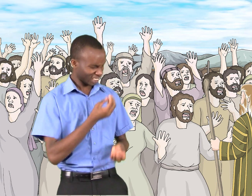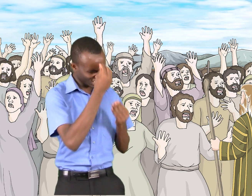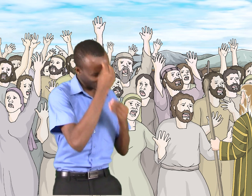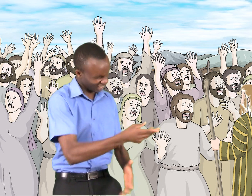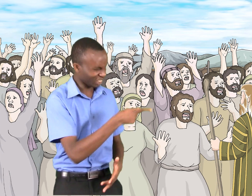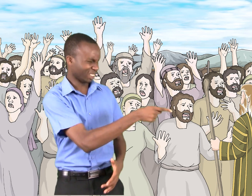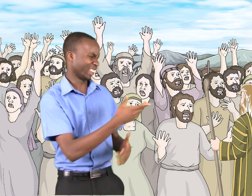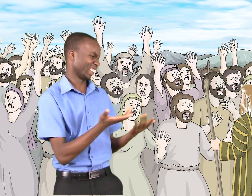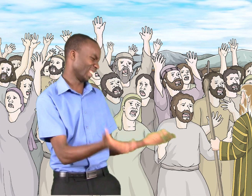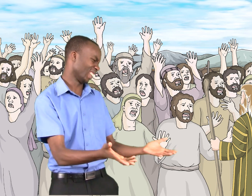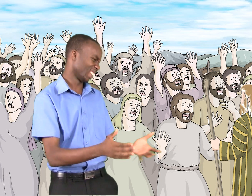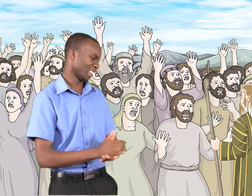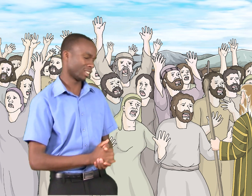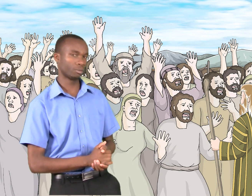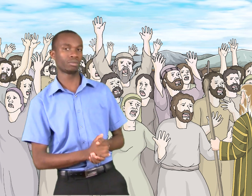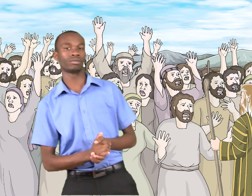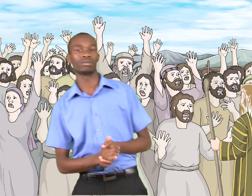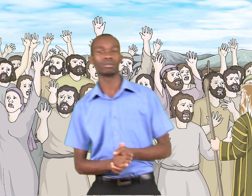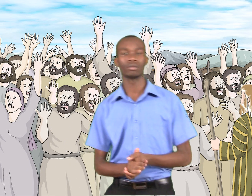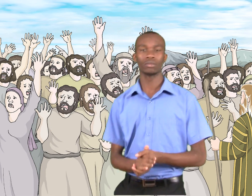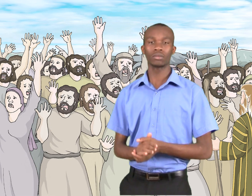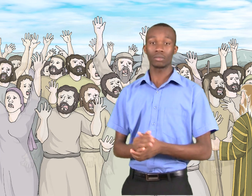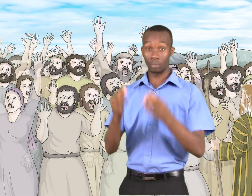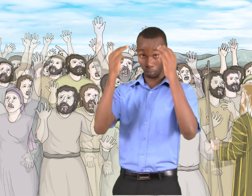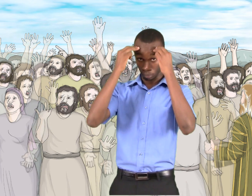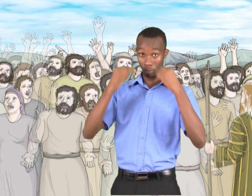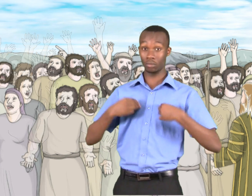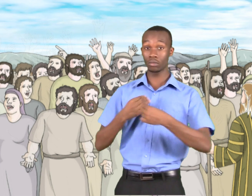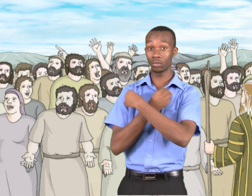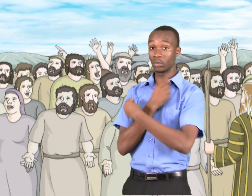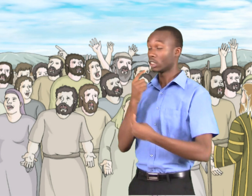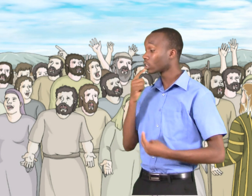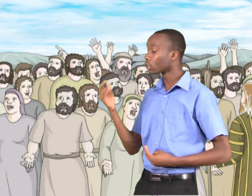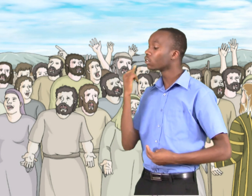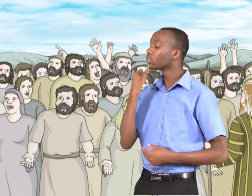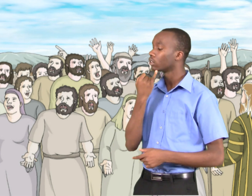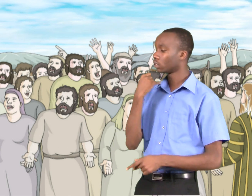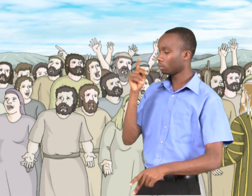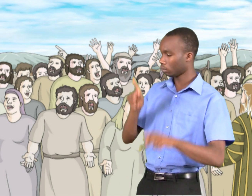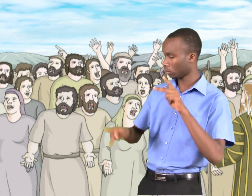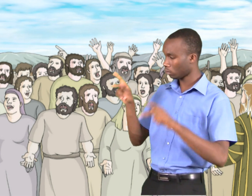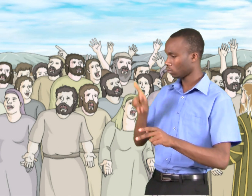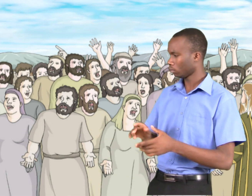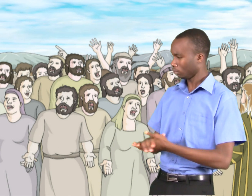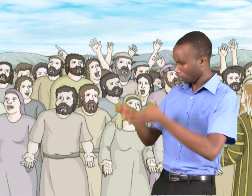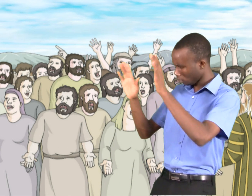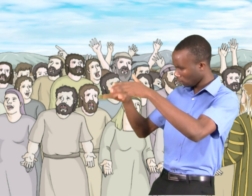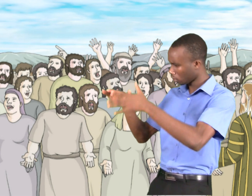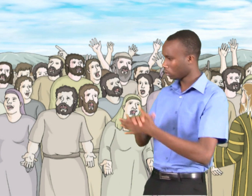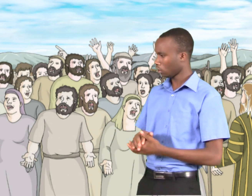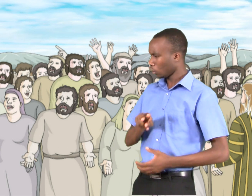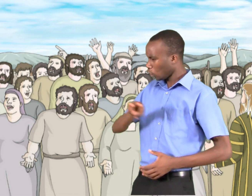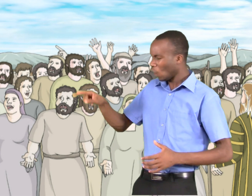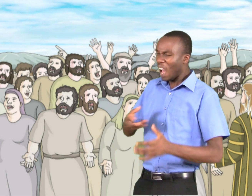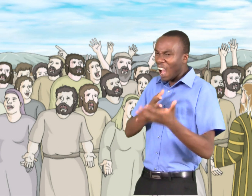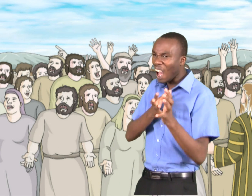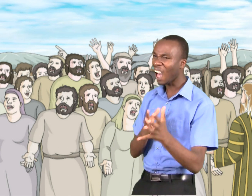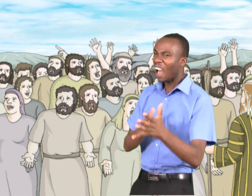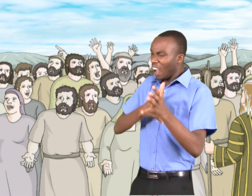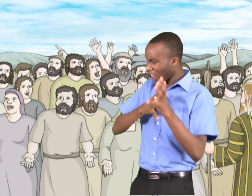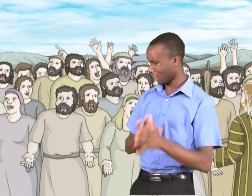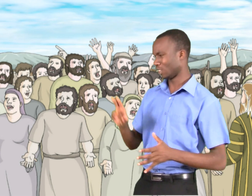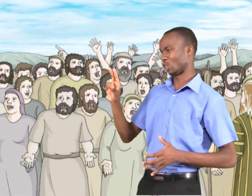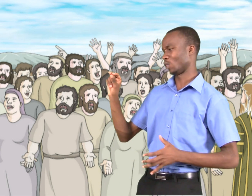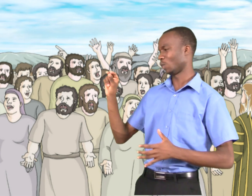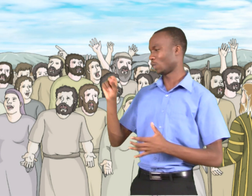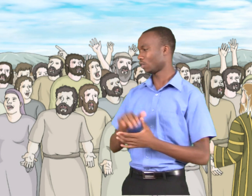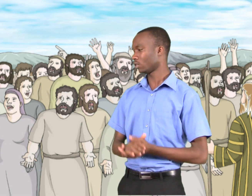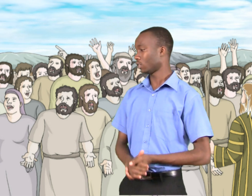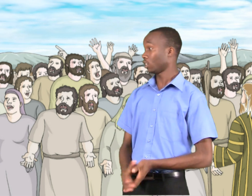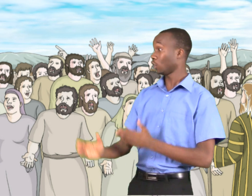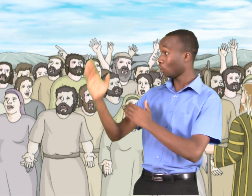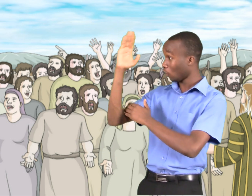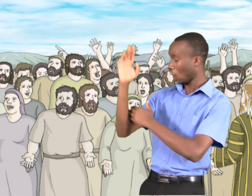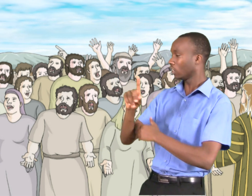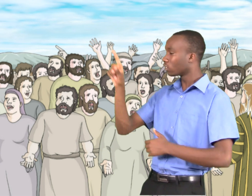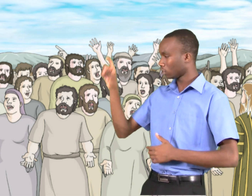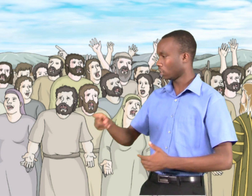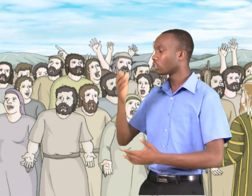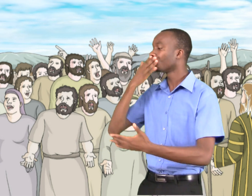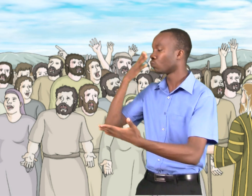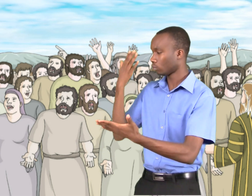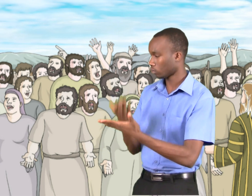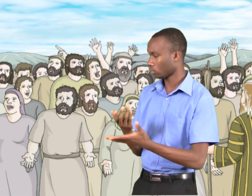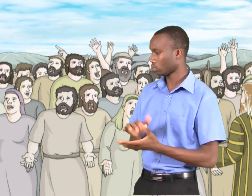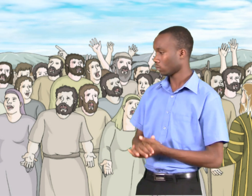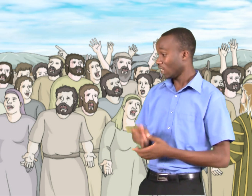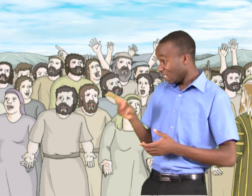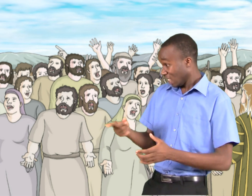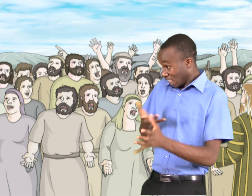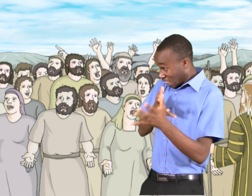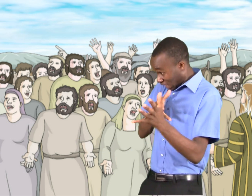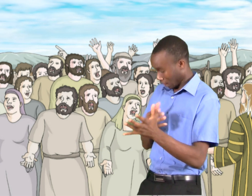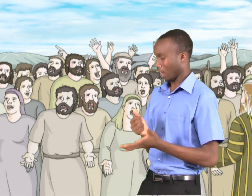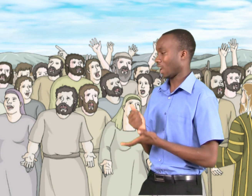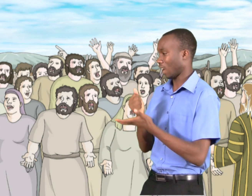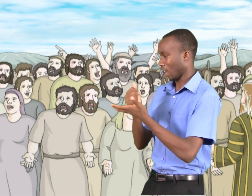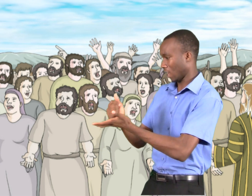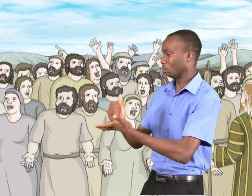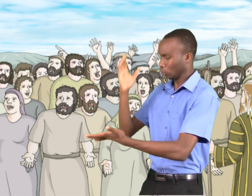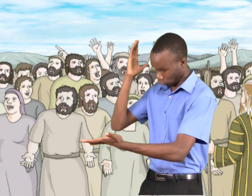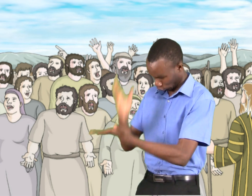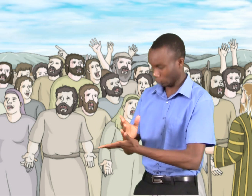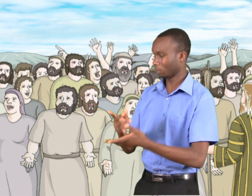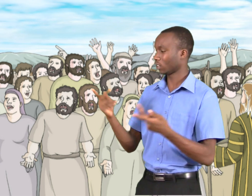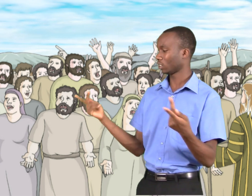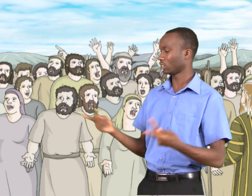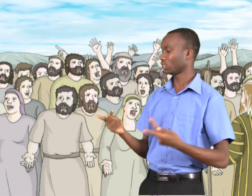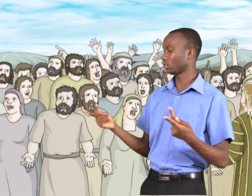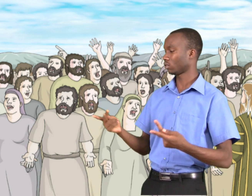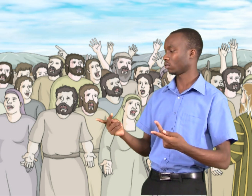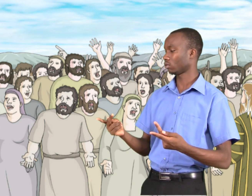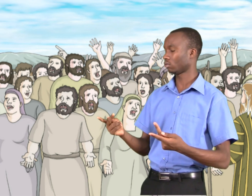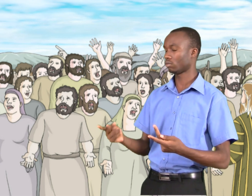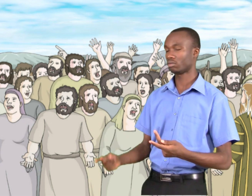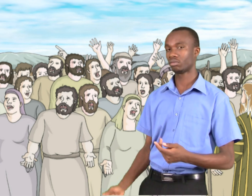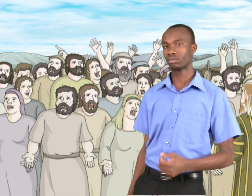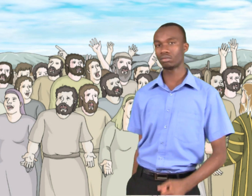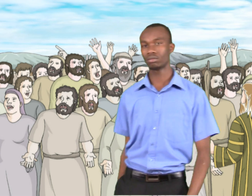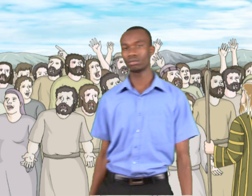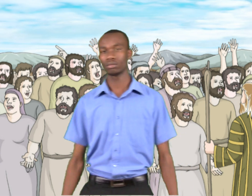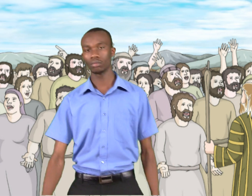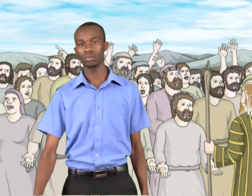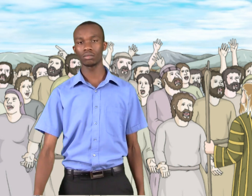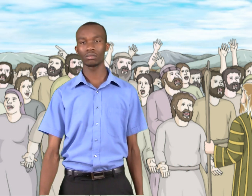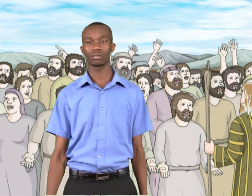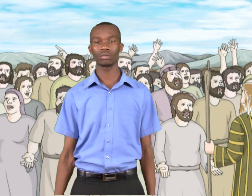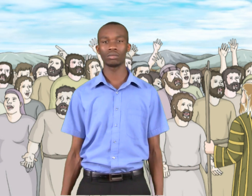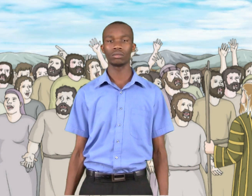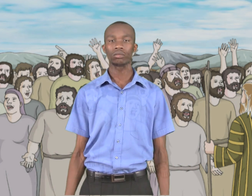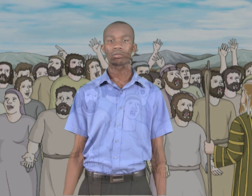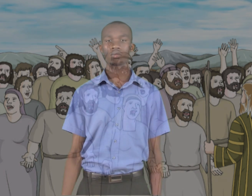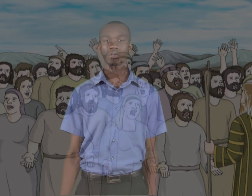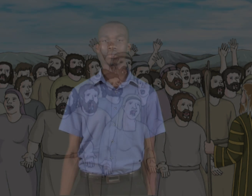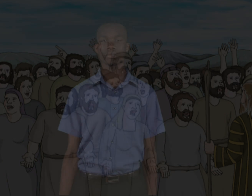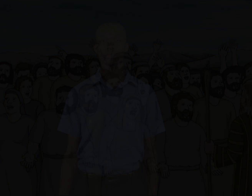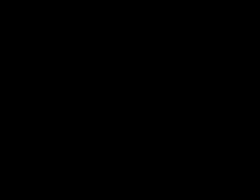“For God has come to test you, so that the fear of Him may be before you, to keep you from sinning.”